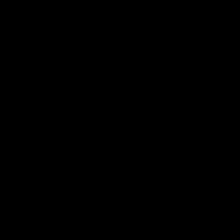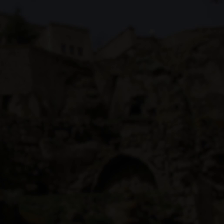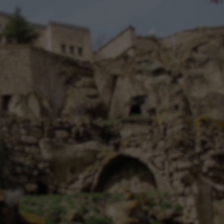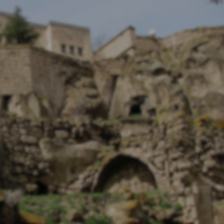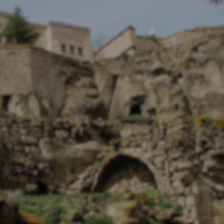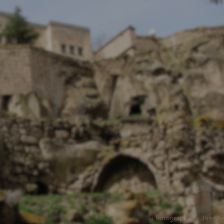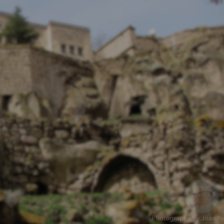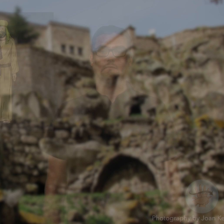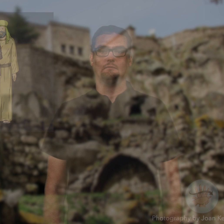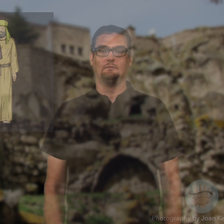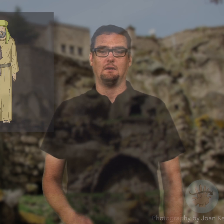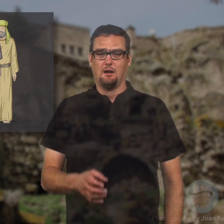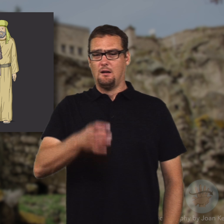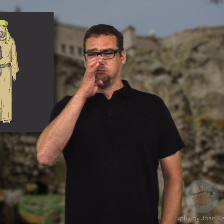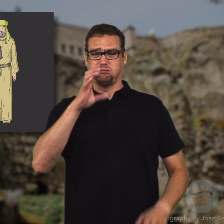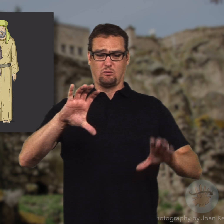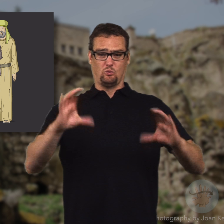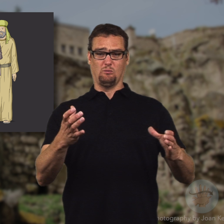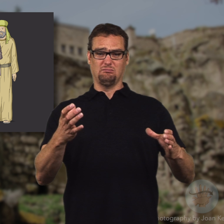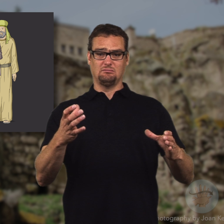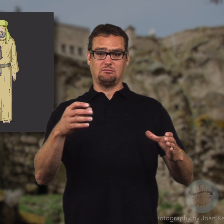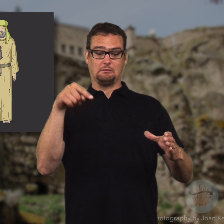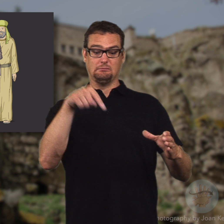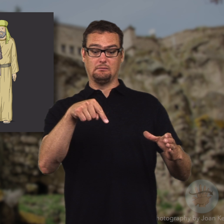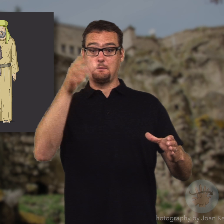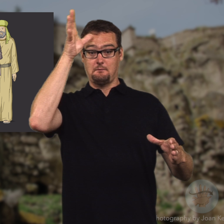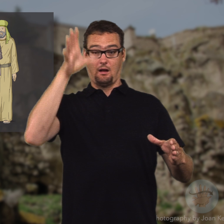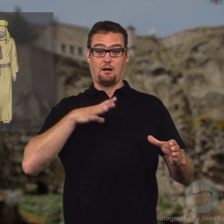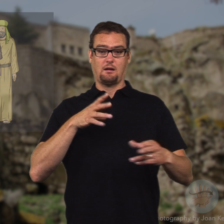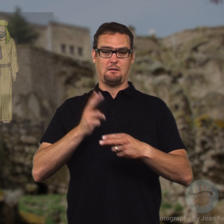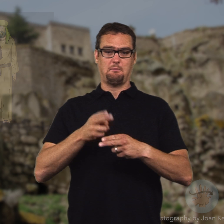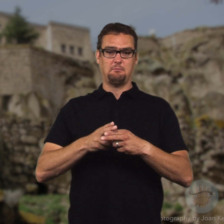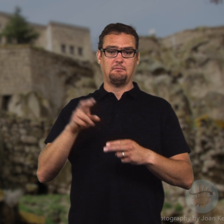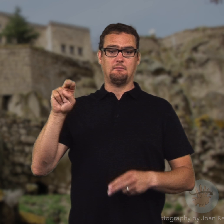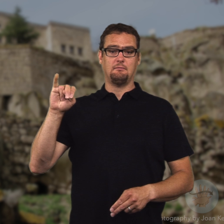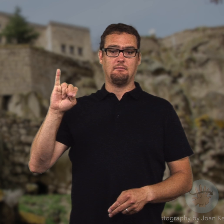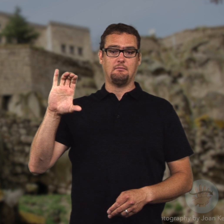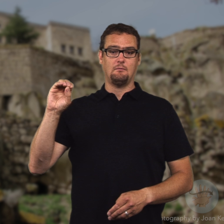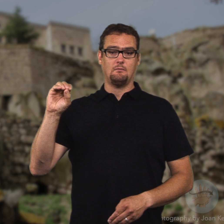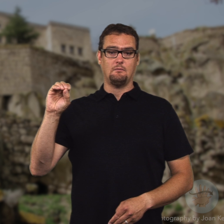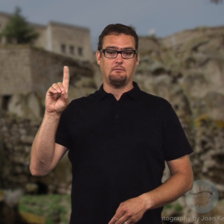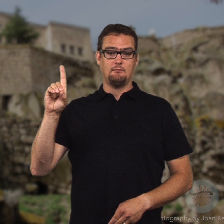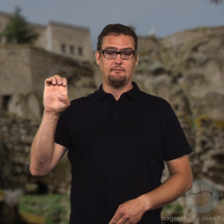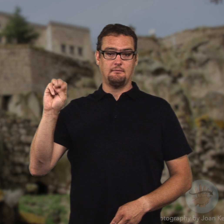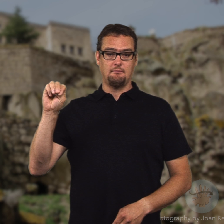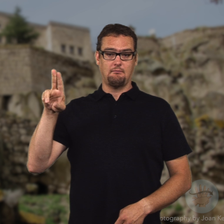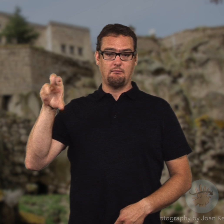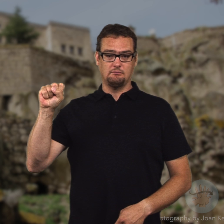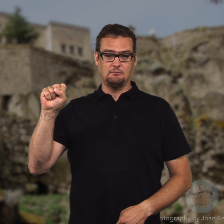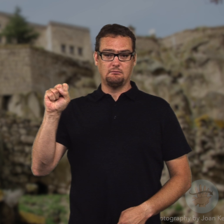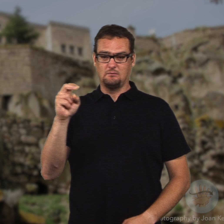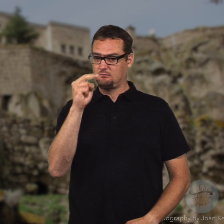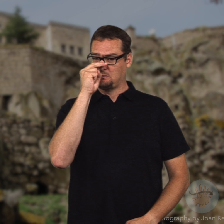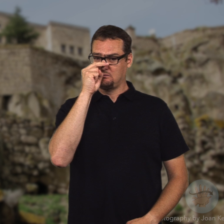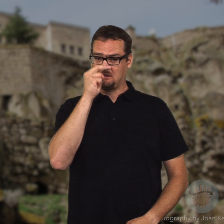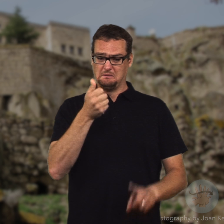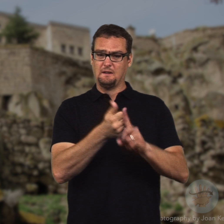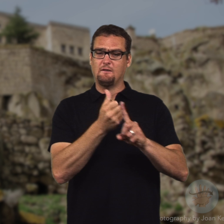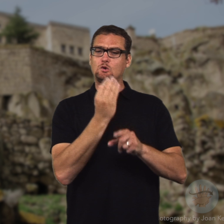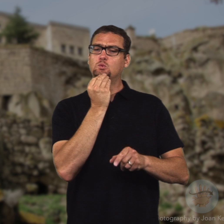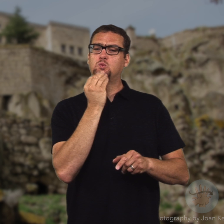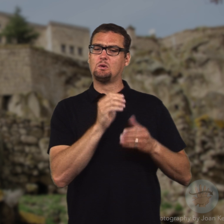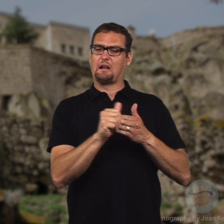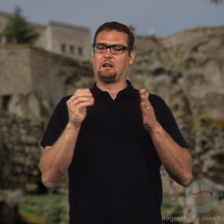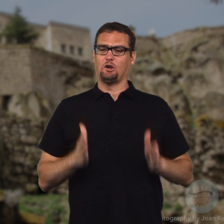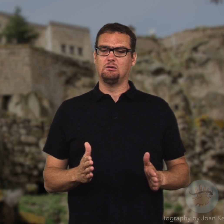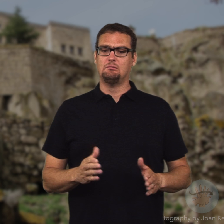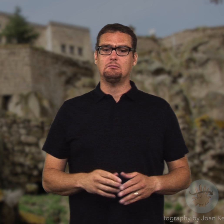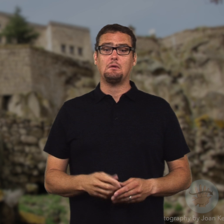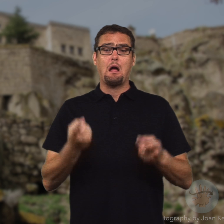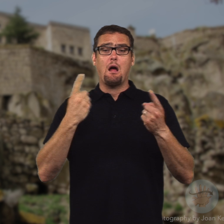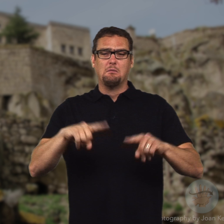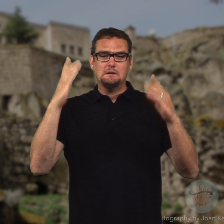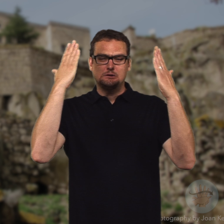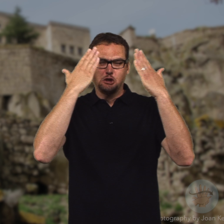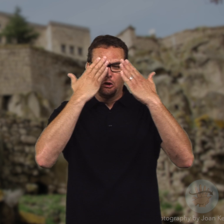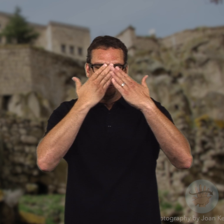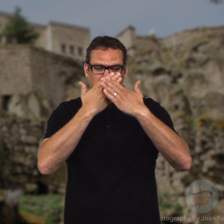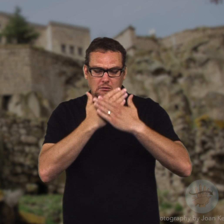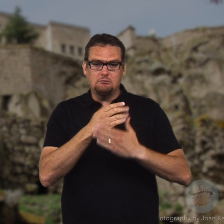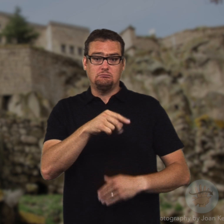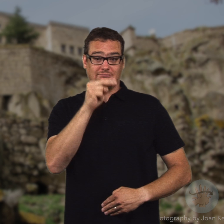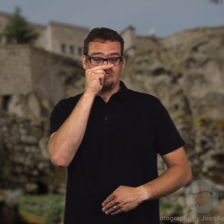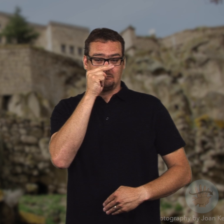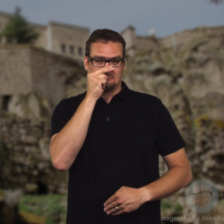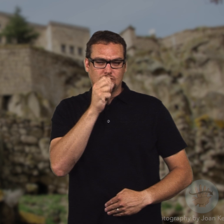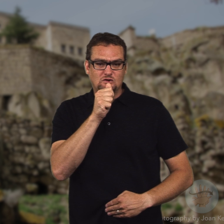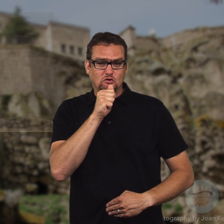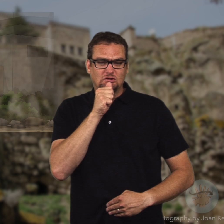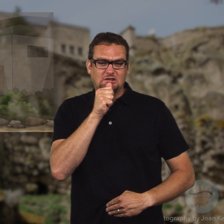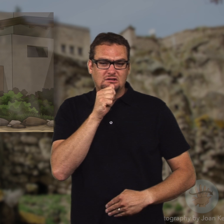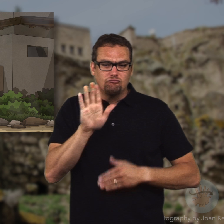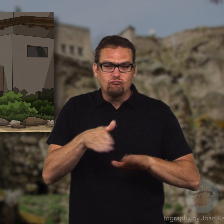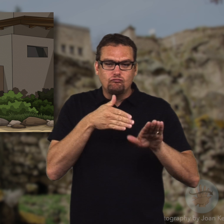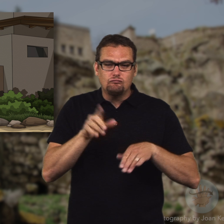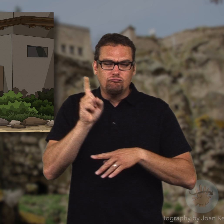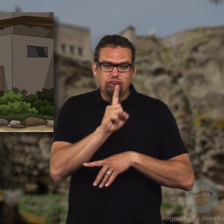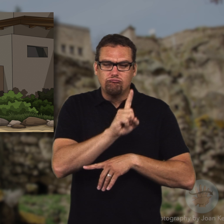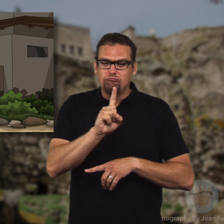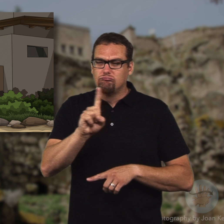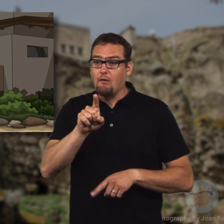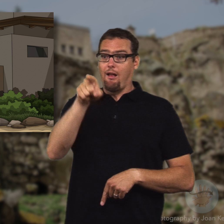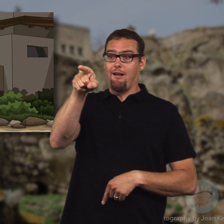Now there was a man of the Pharisees named Nicodemus, a leader of the Jews.